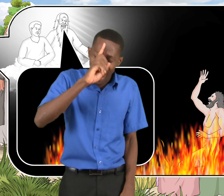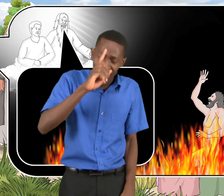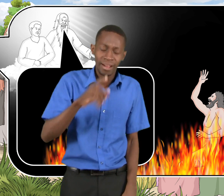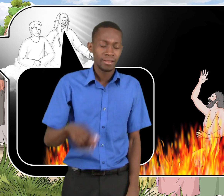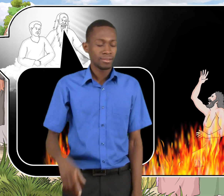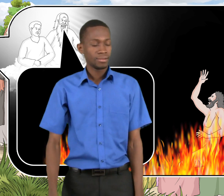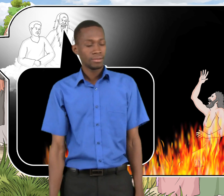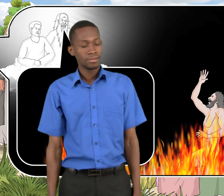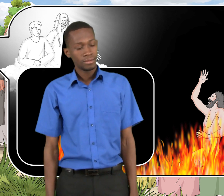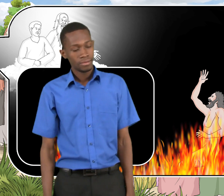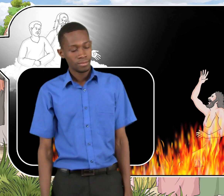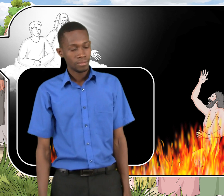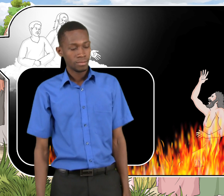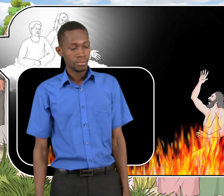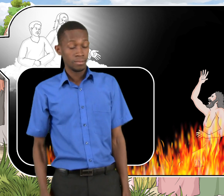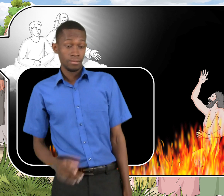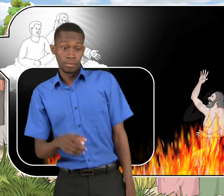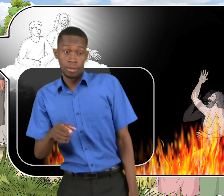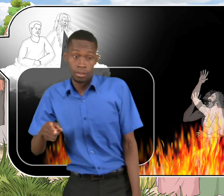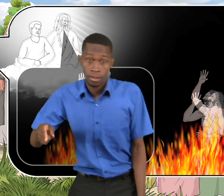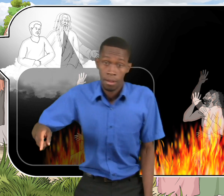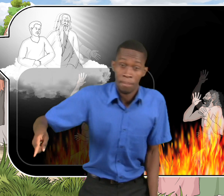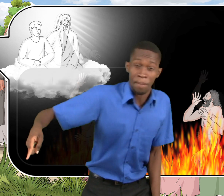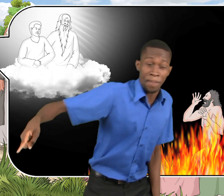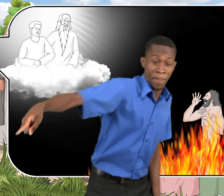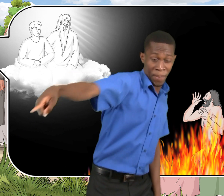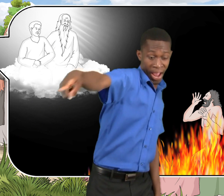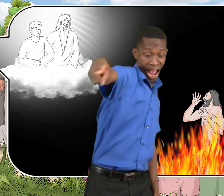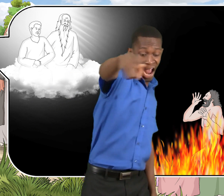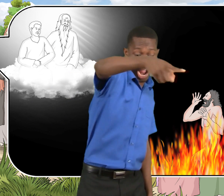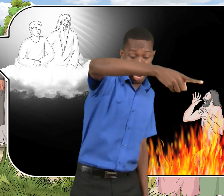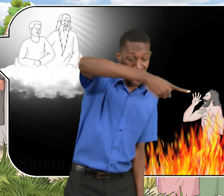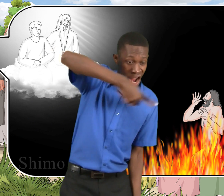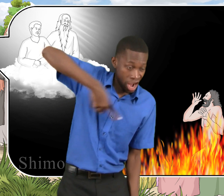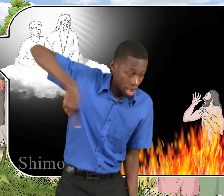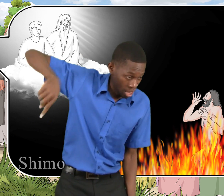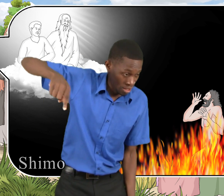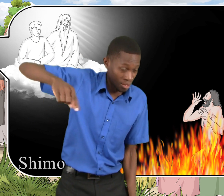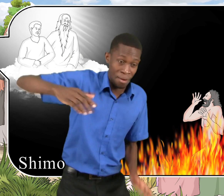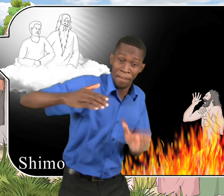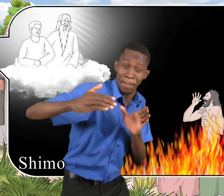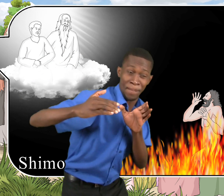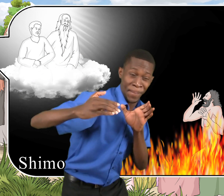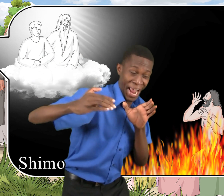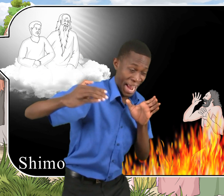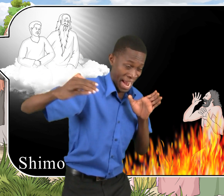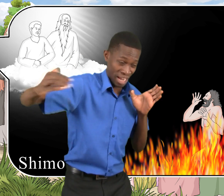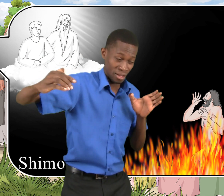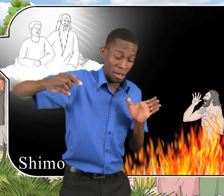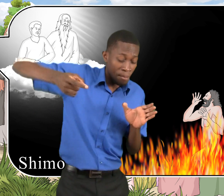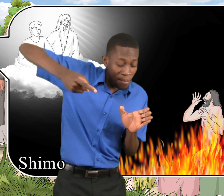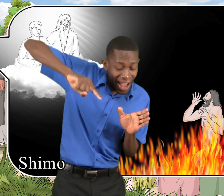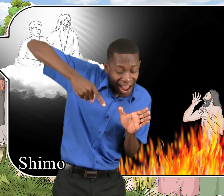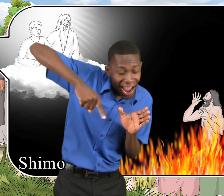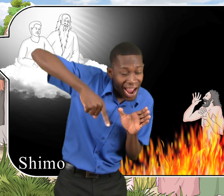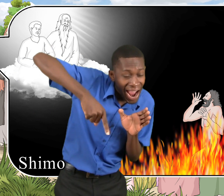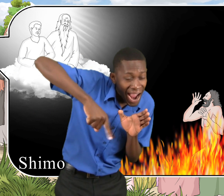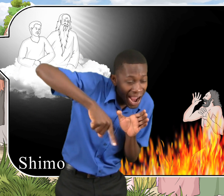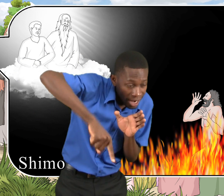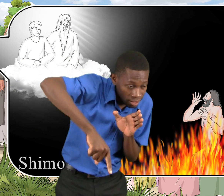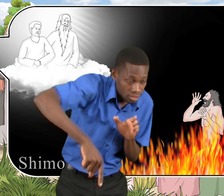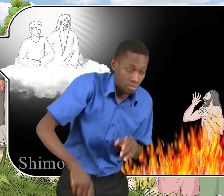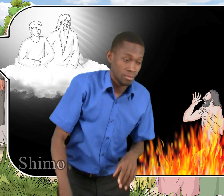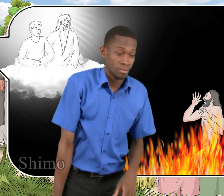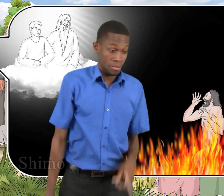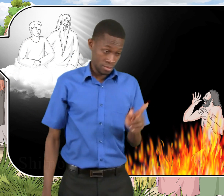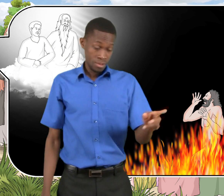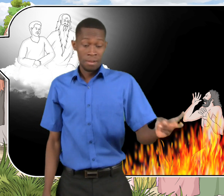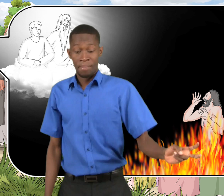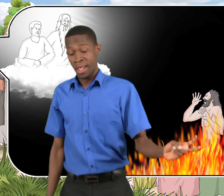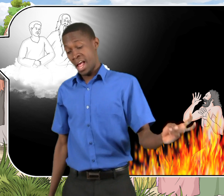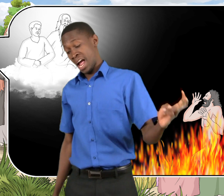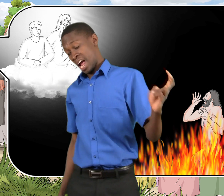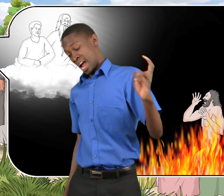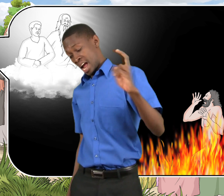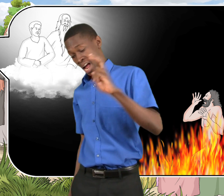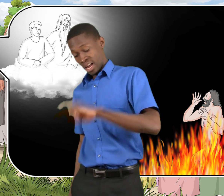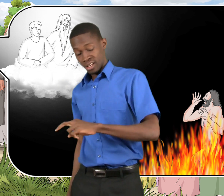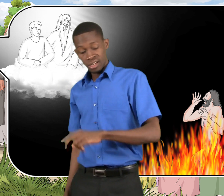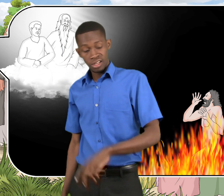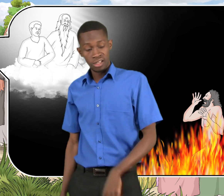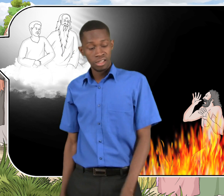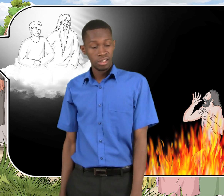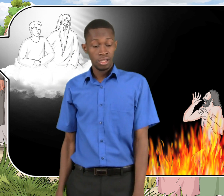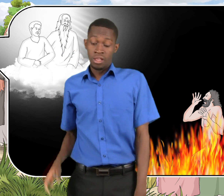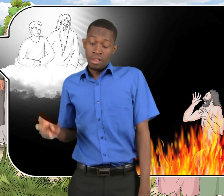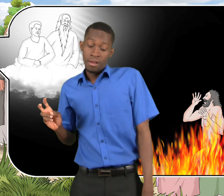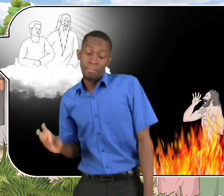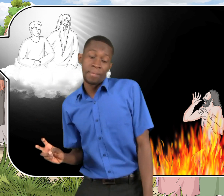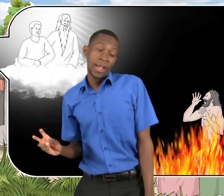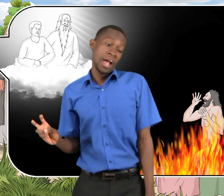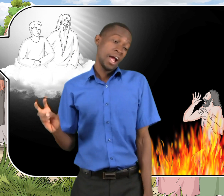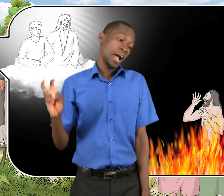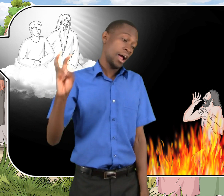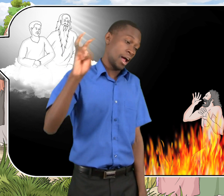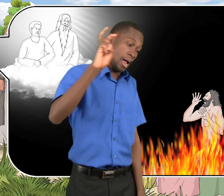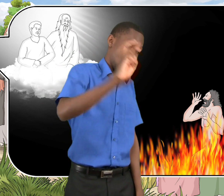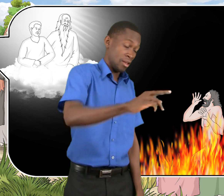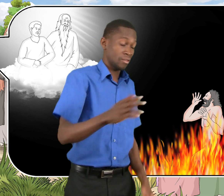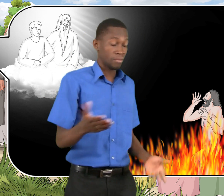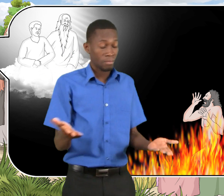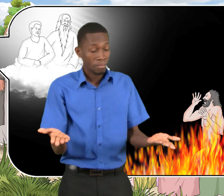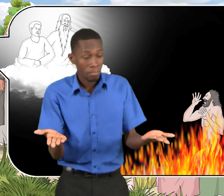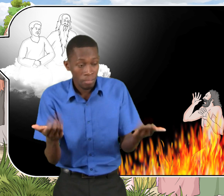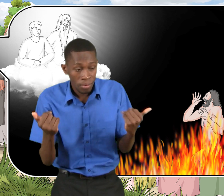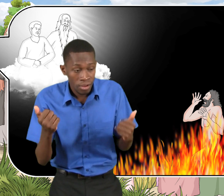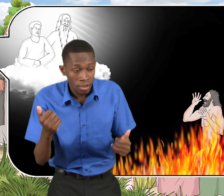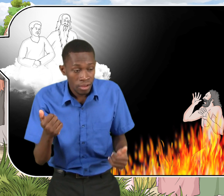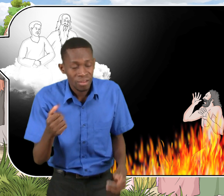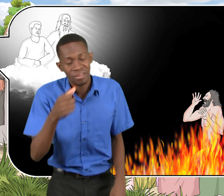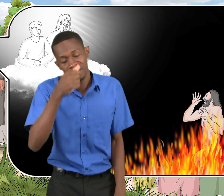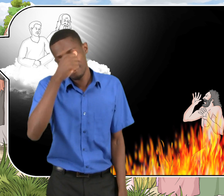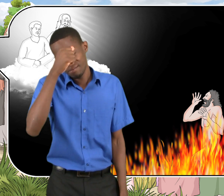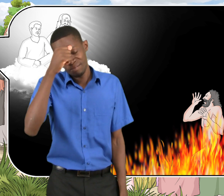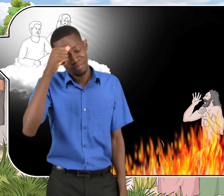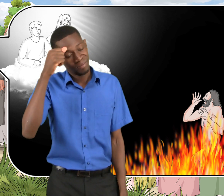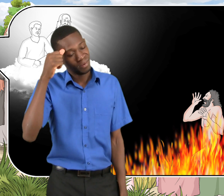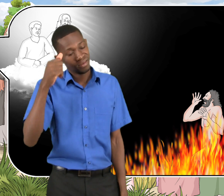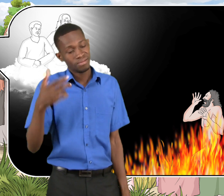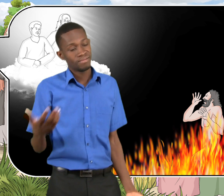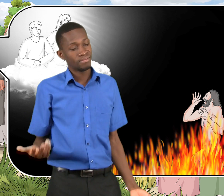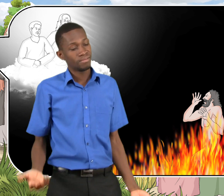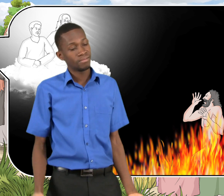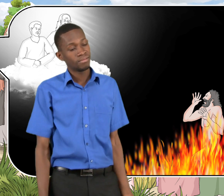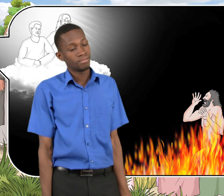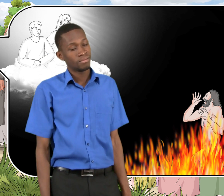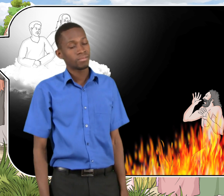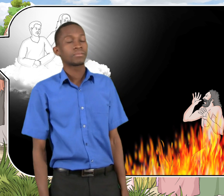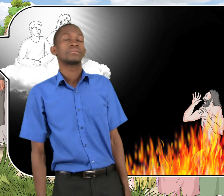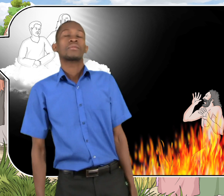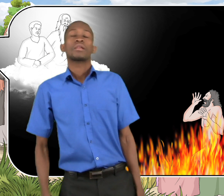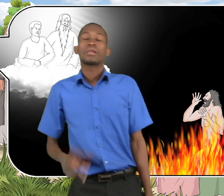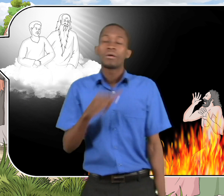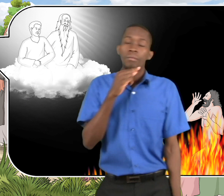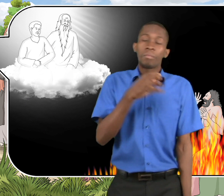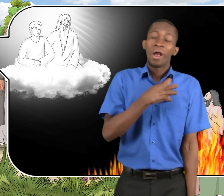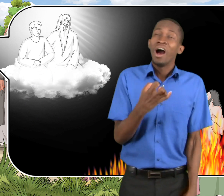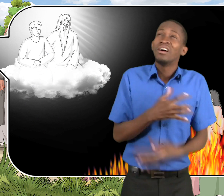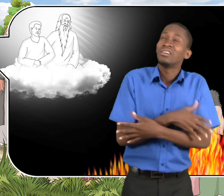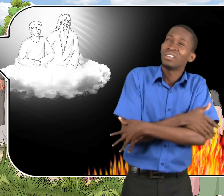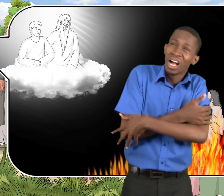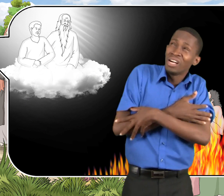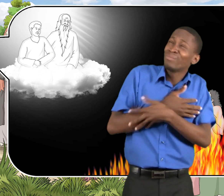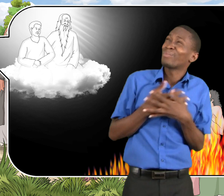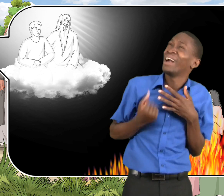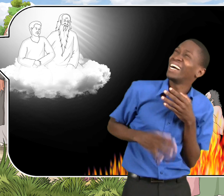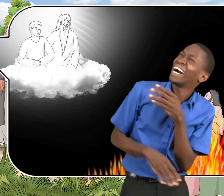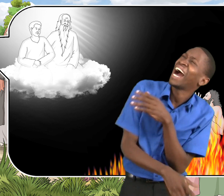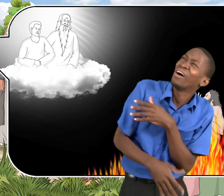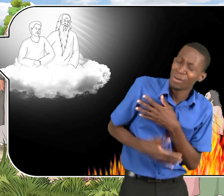And besides all this, a great chasm has been fixed between us and you, so that even those who wish cannot cross from here to you, nor can anyone cross from there to us.’